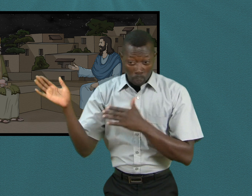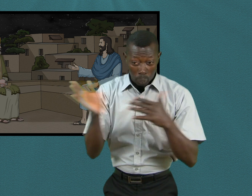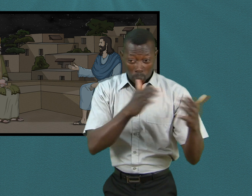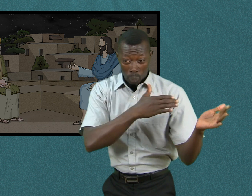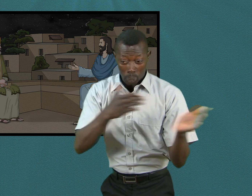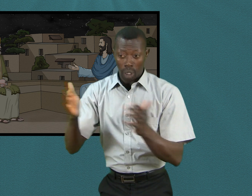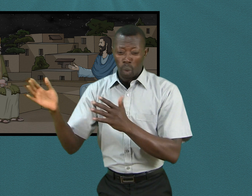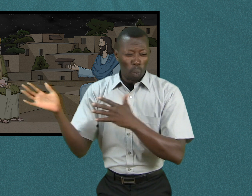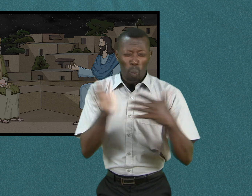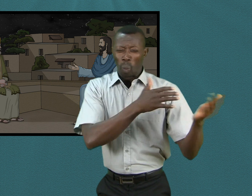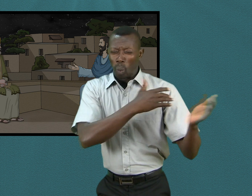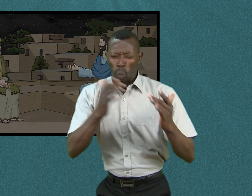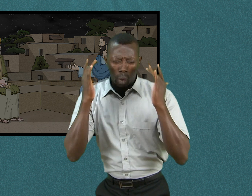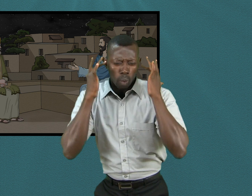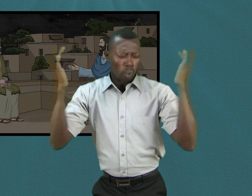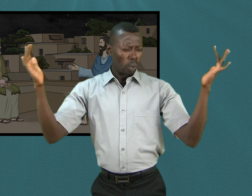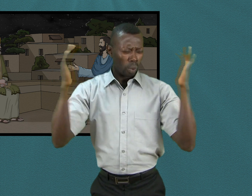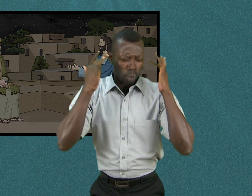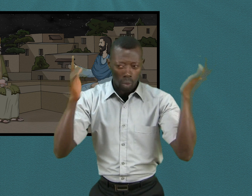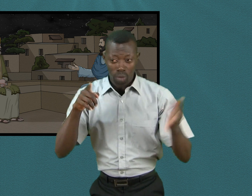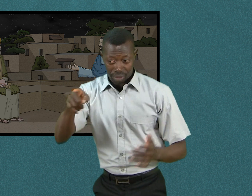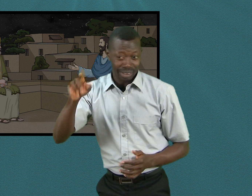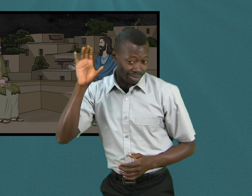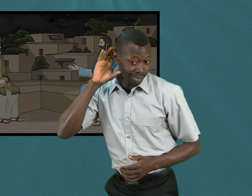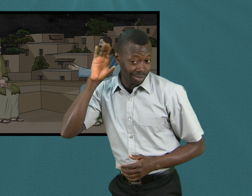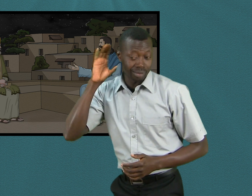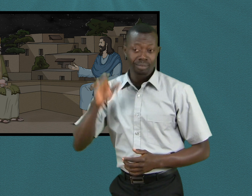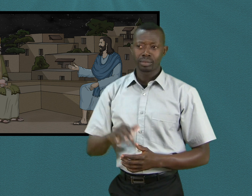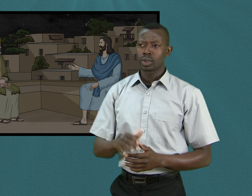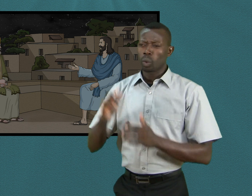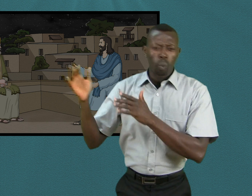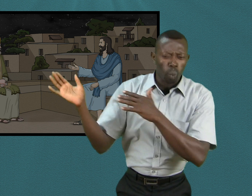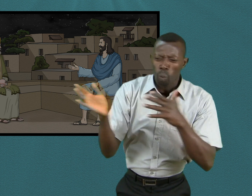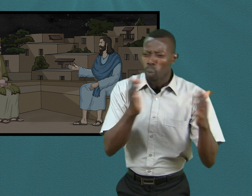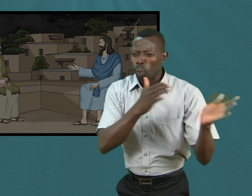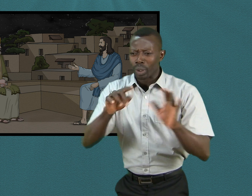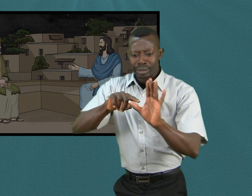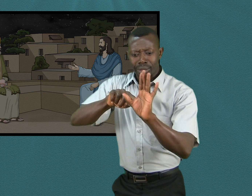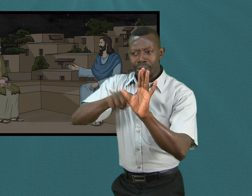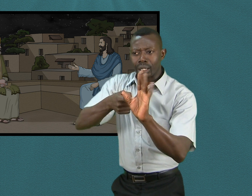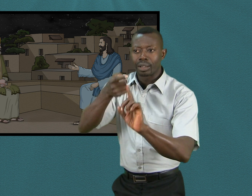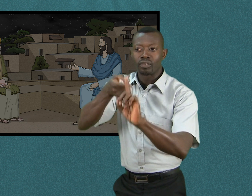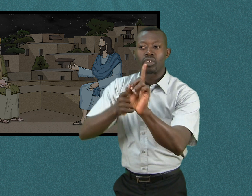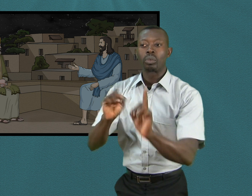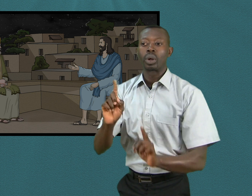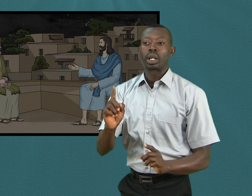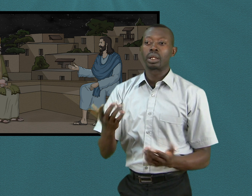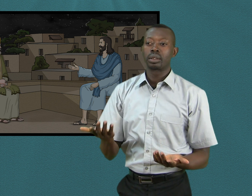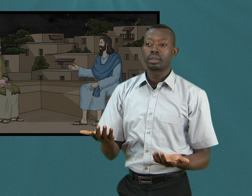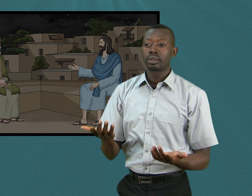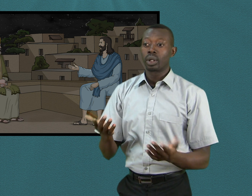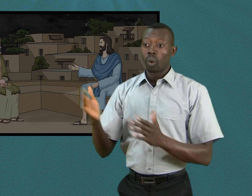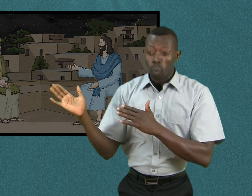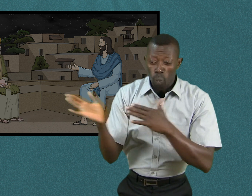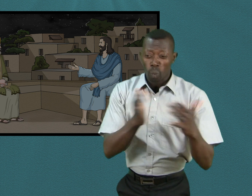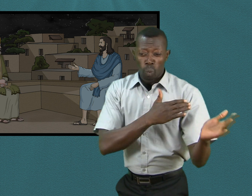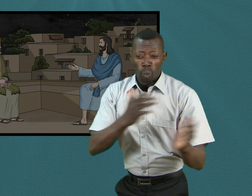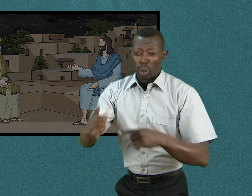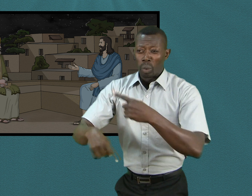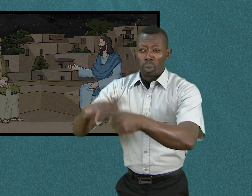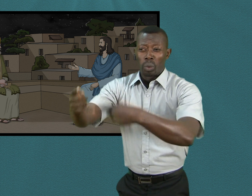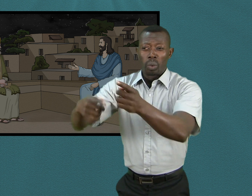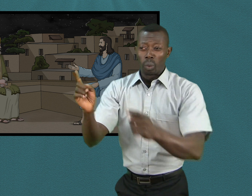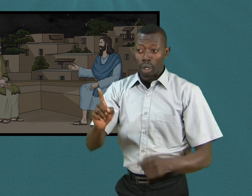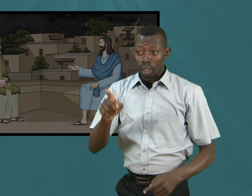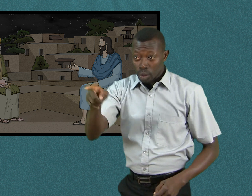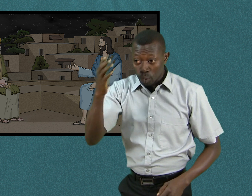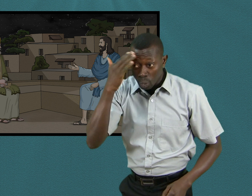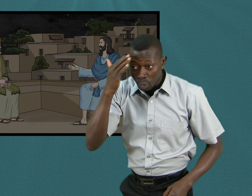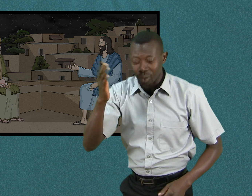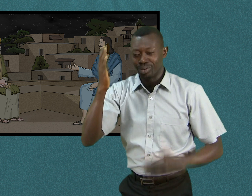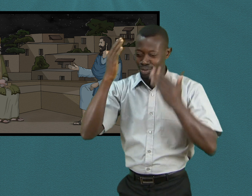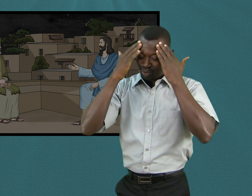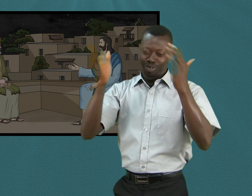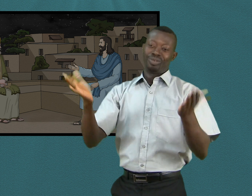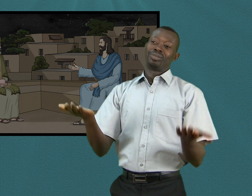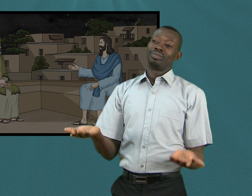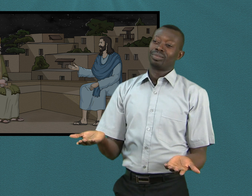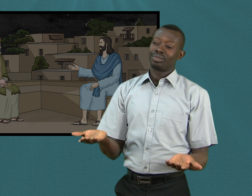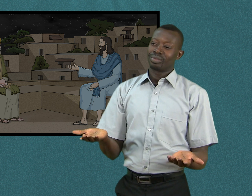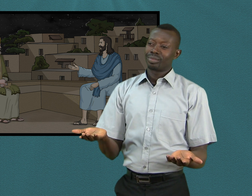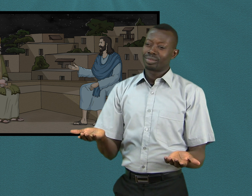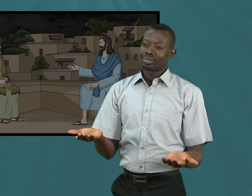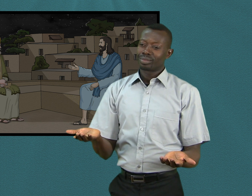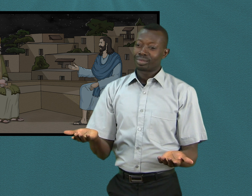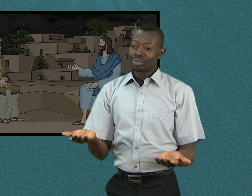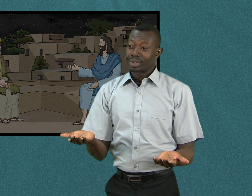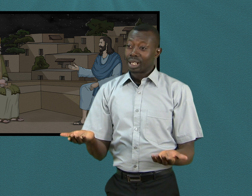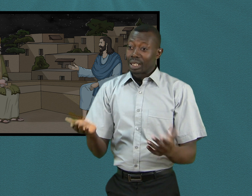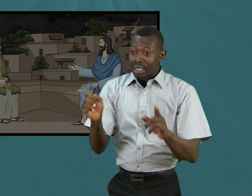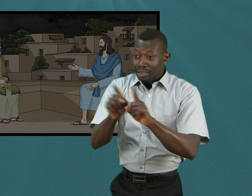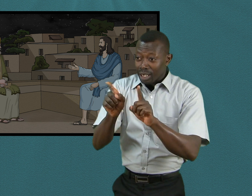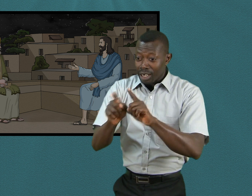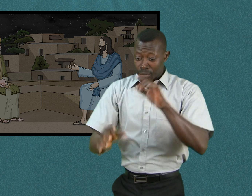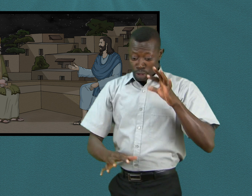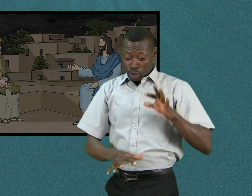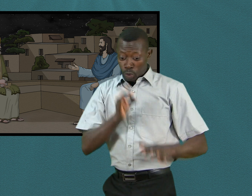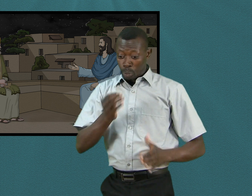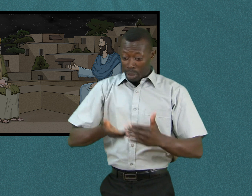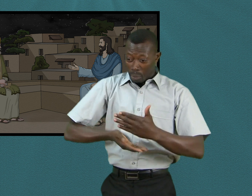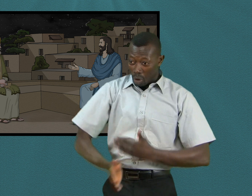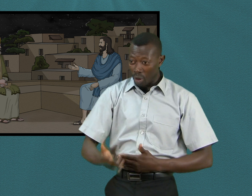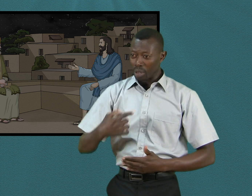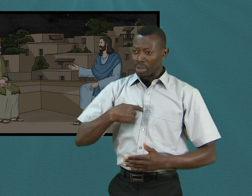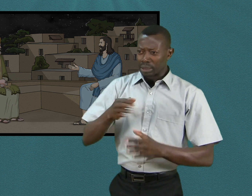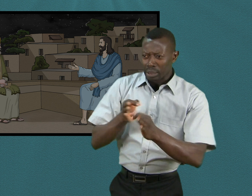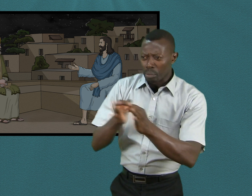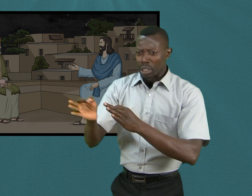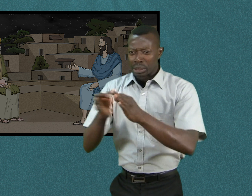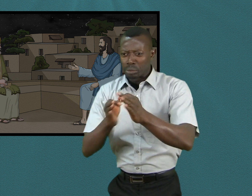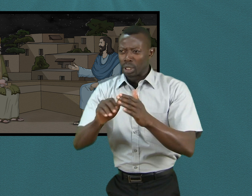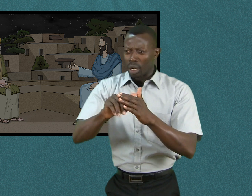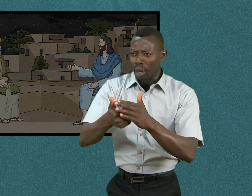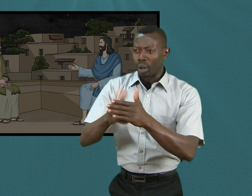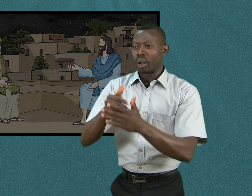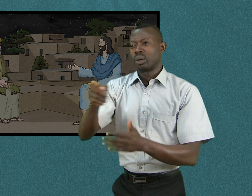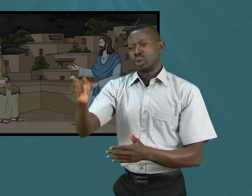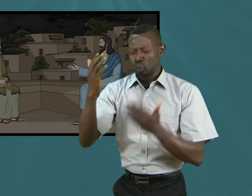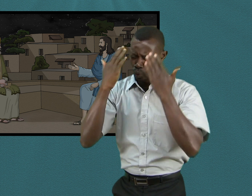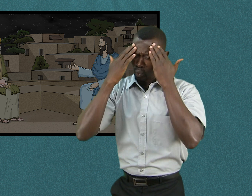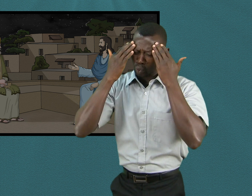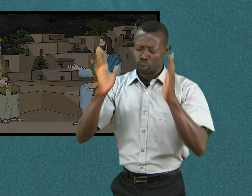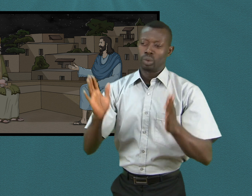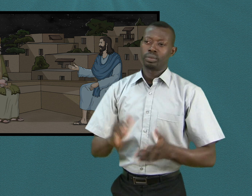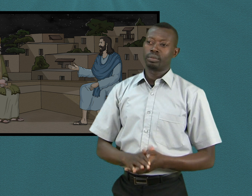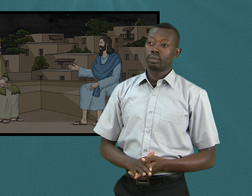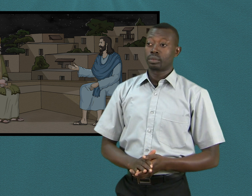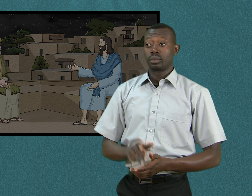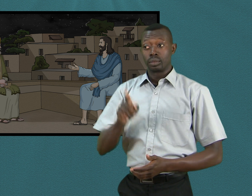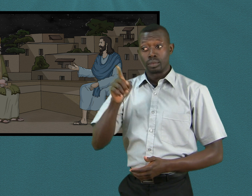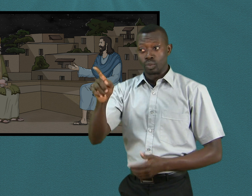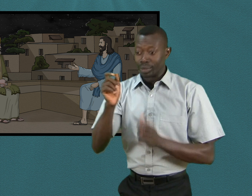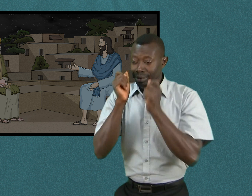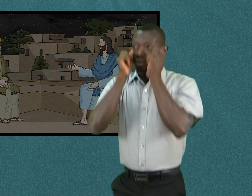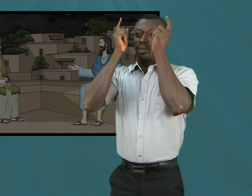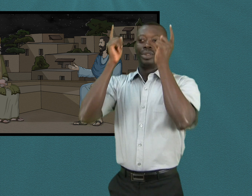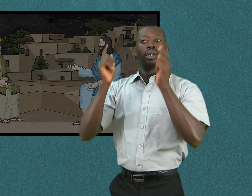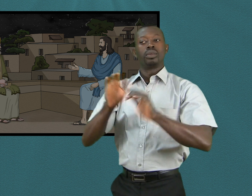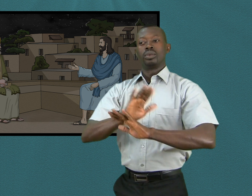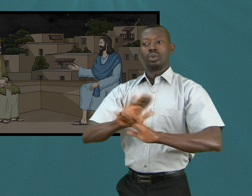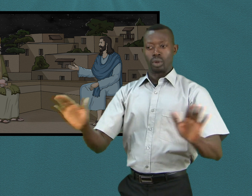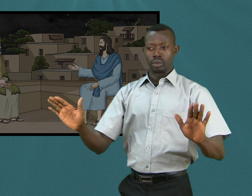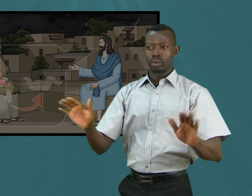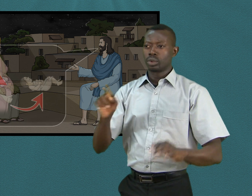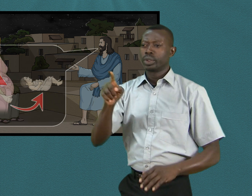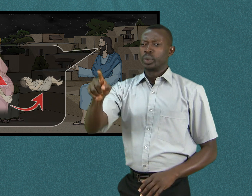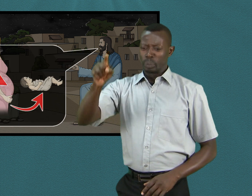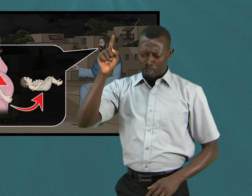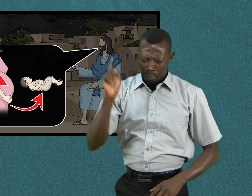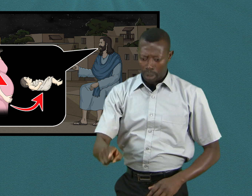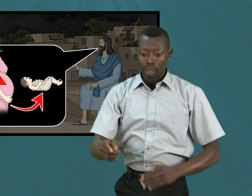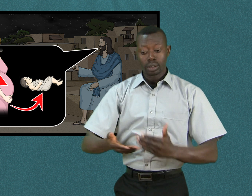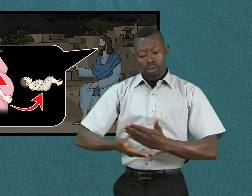Flesh is born of flesh, but spirit is born of the Spirit.